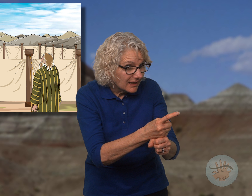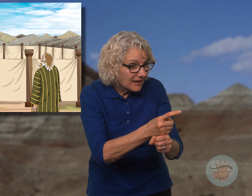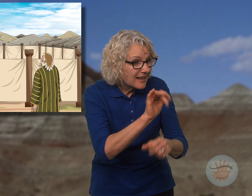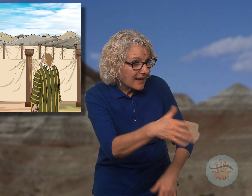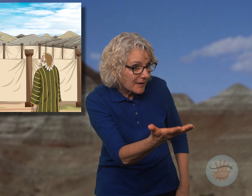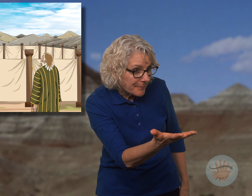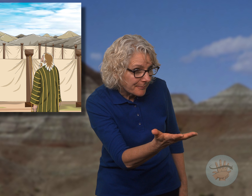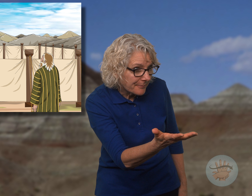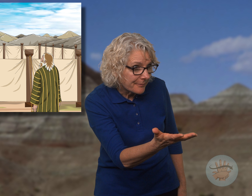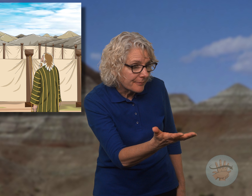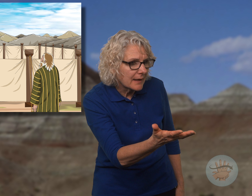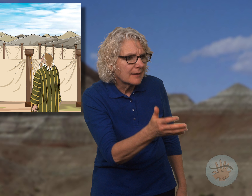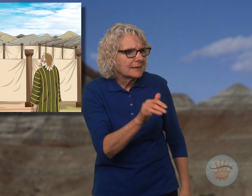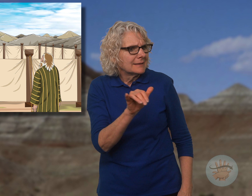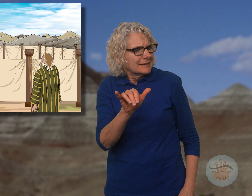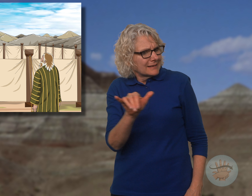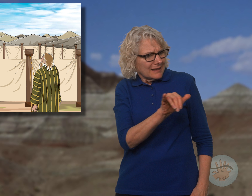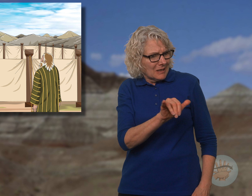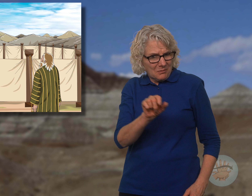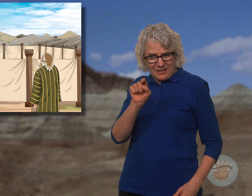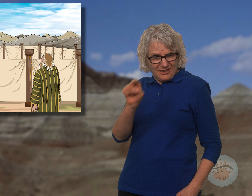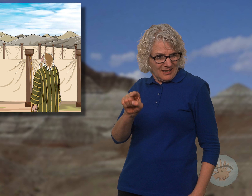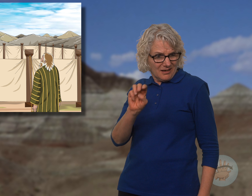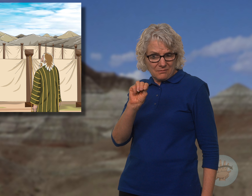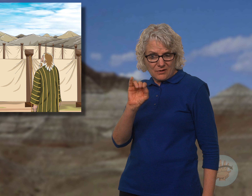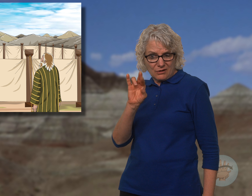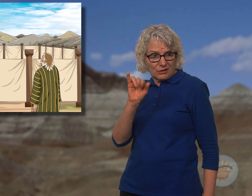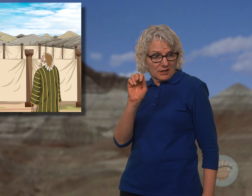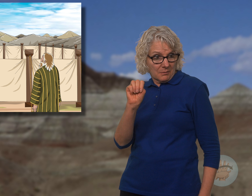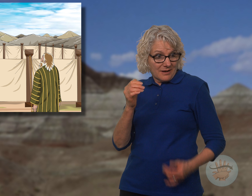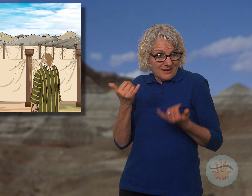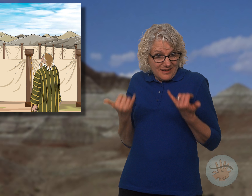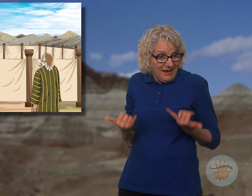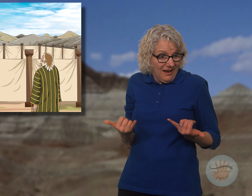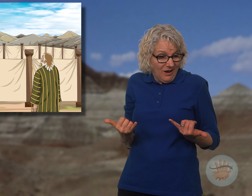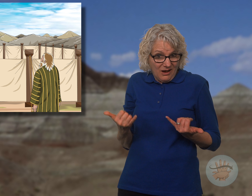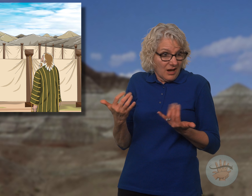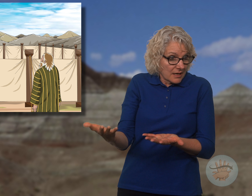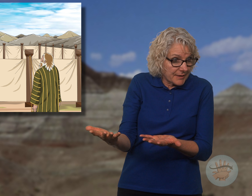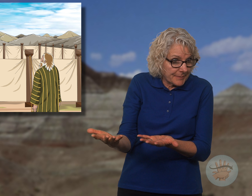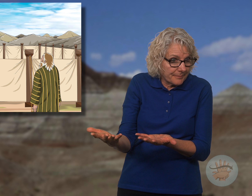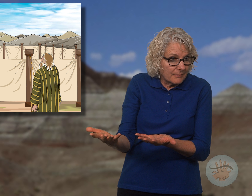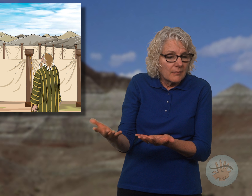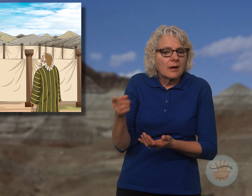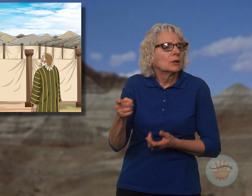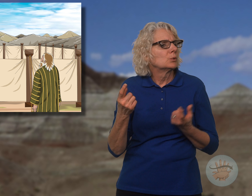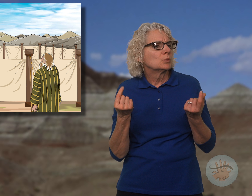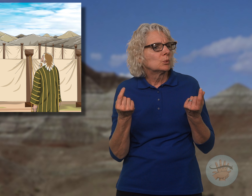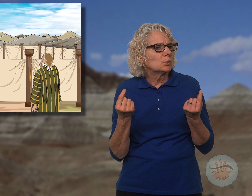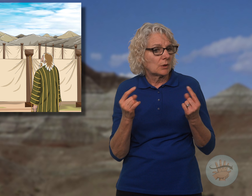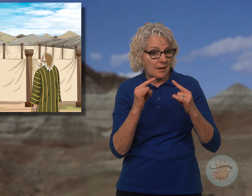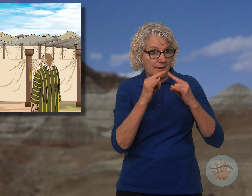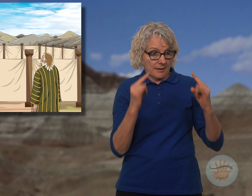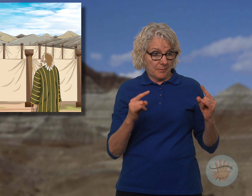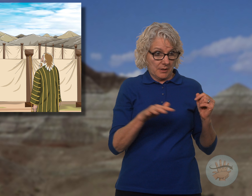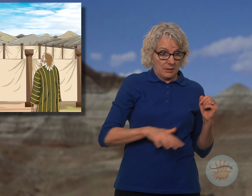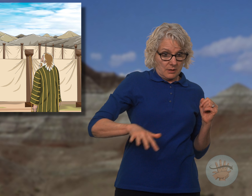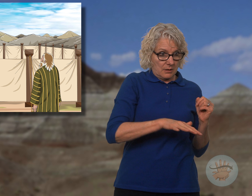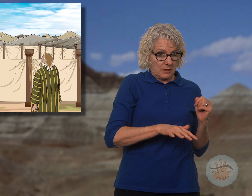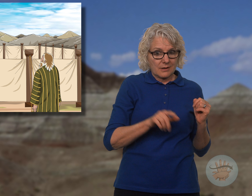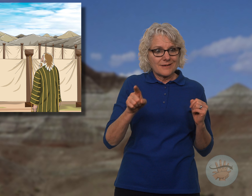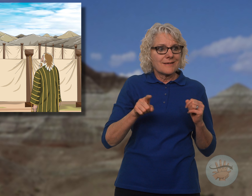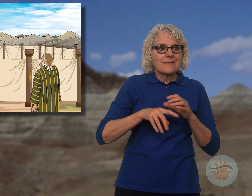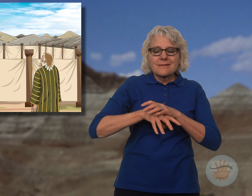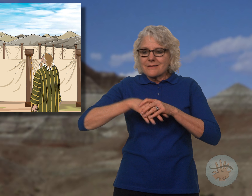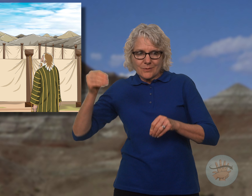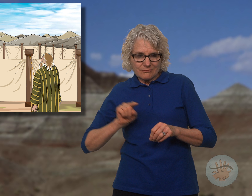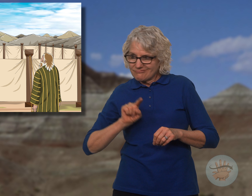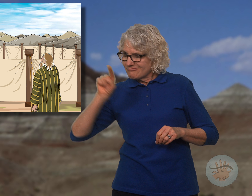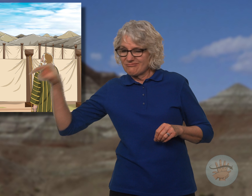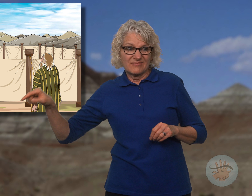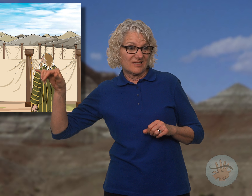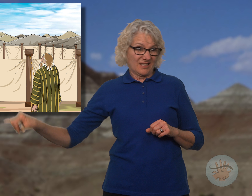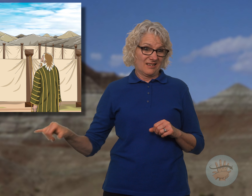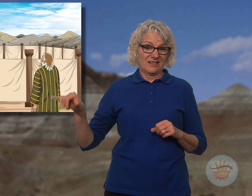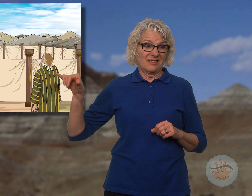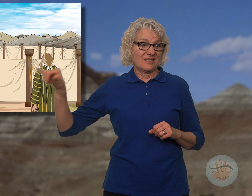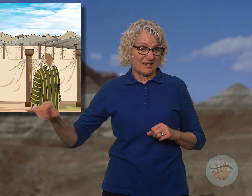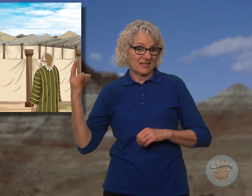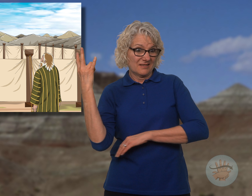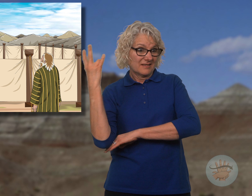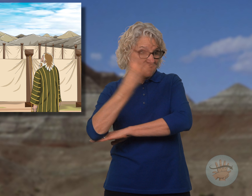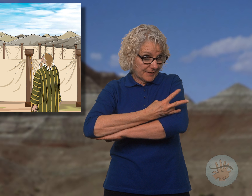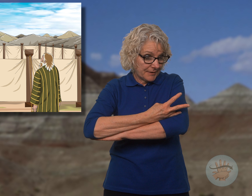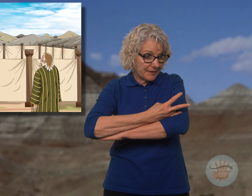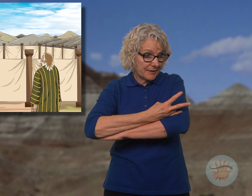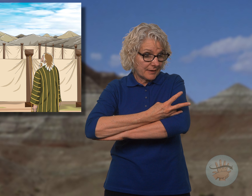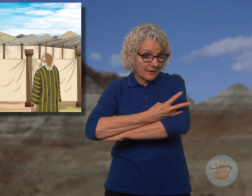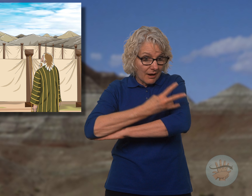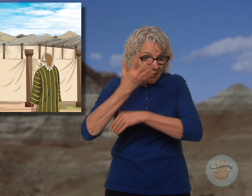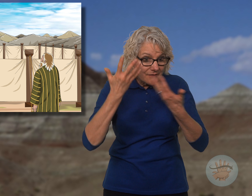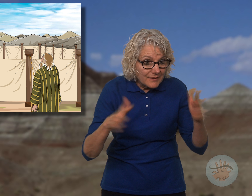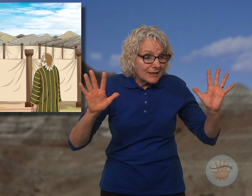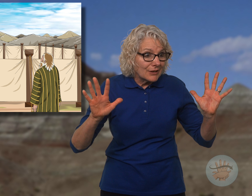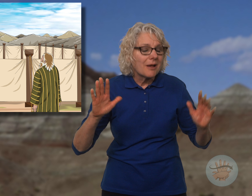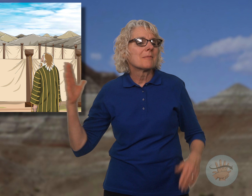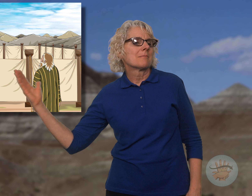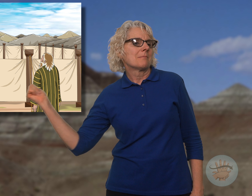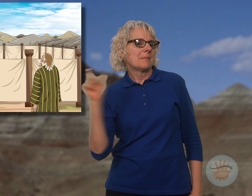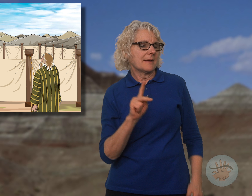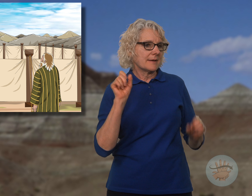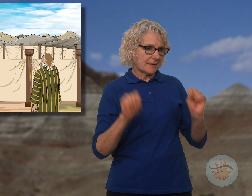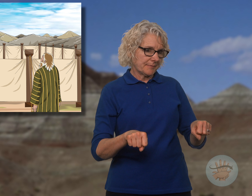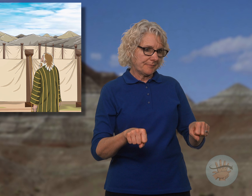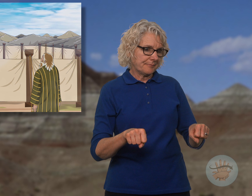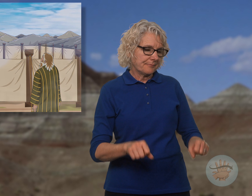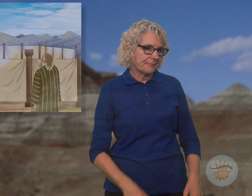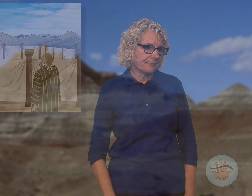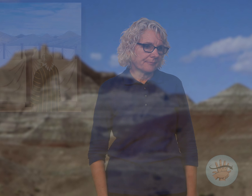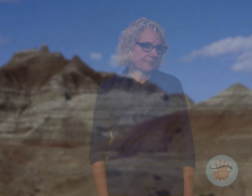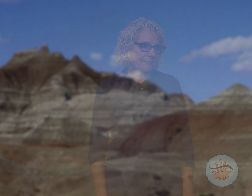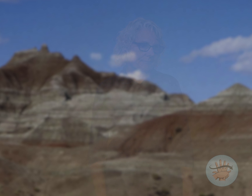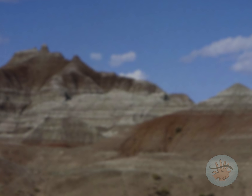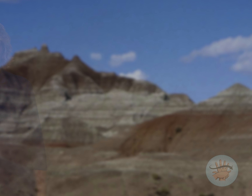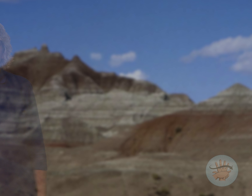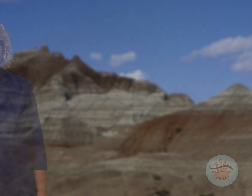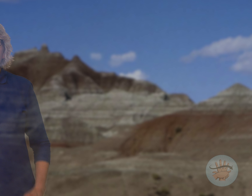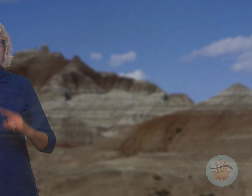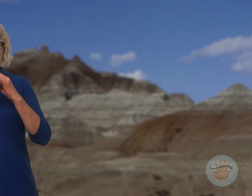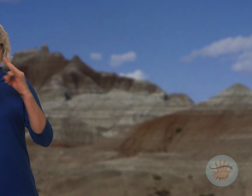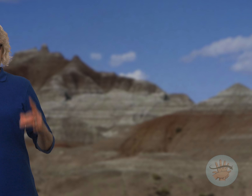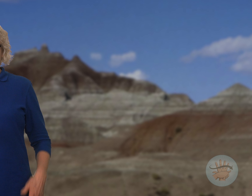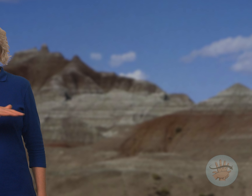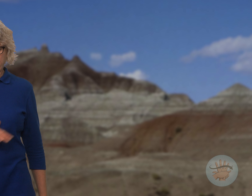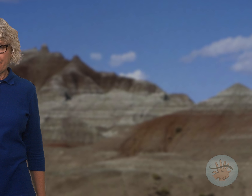Let her be confined outside the camp for seven days; after that she may be brought back in.”